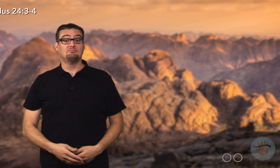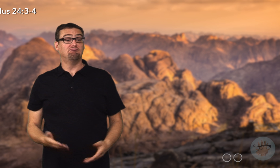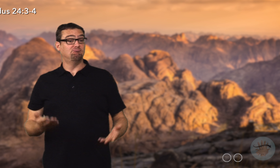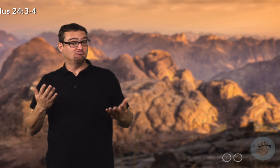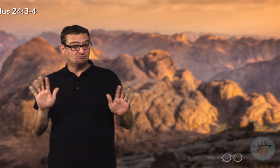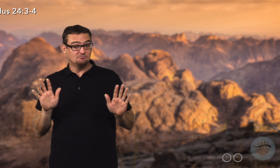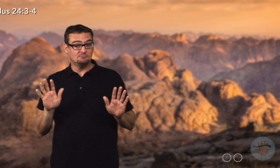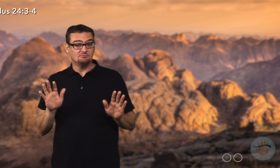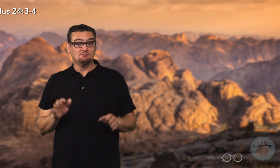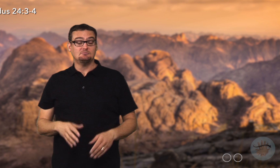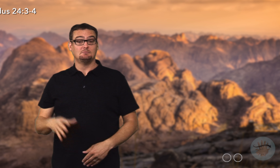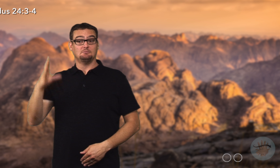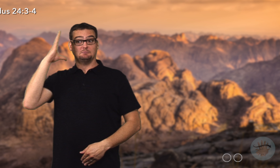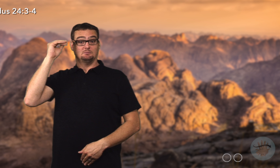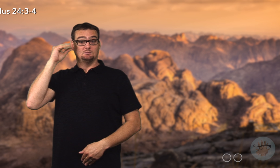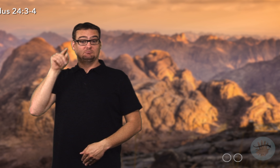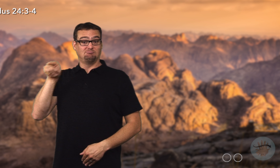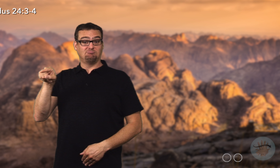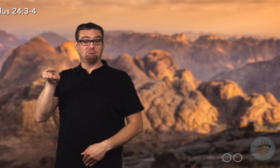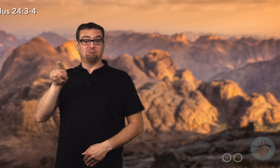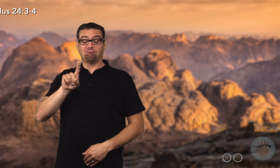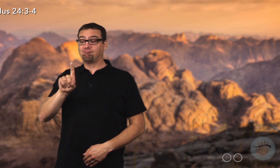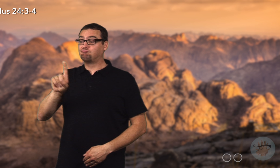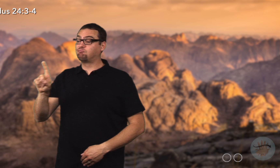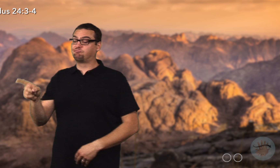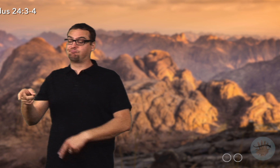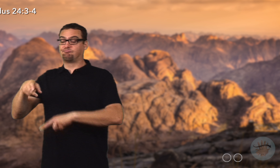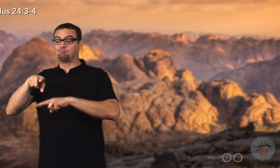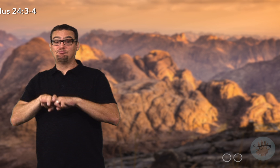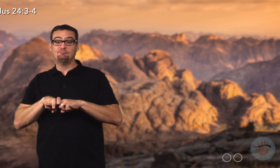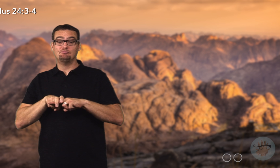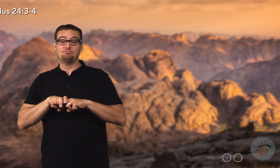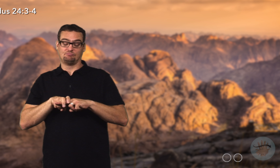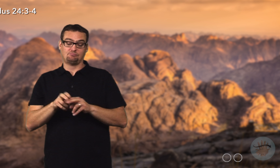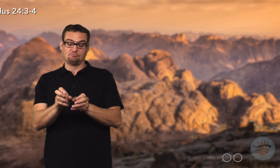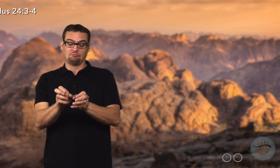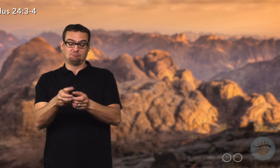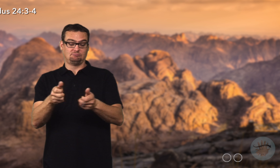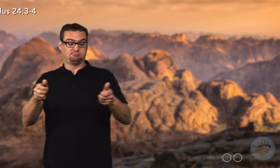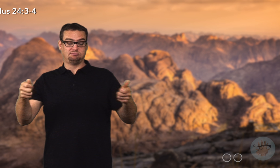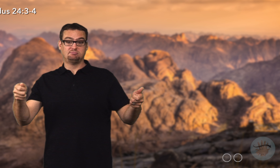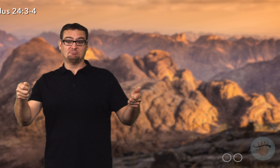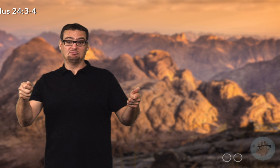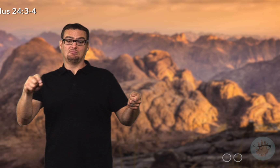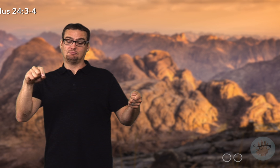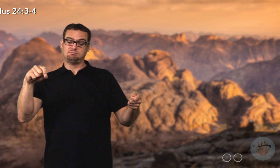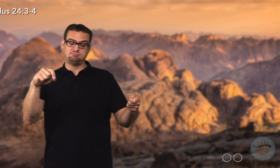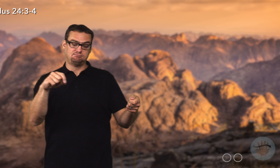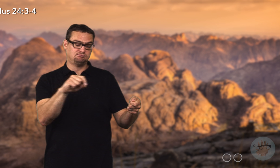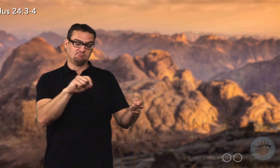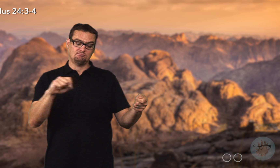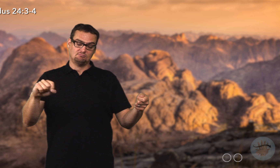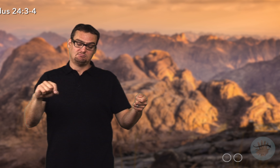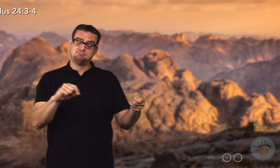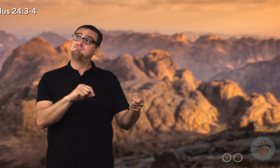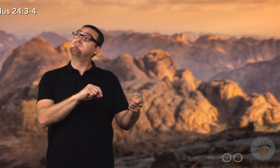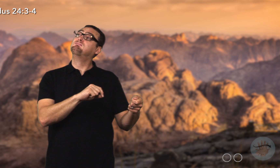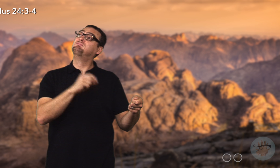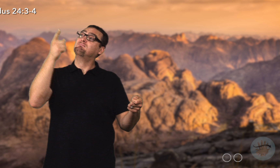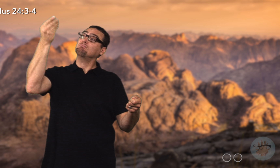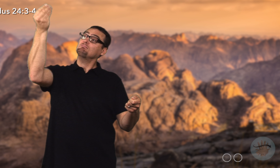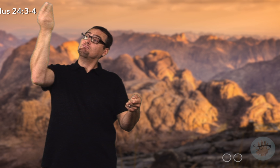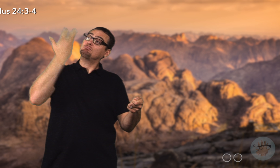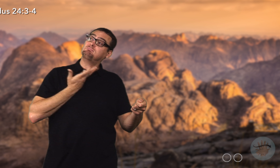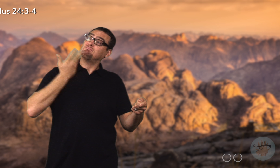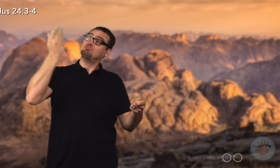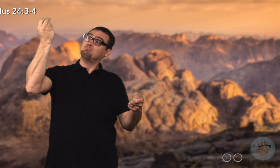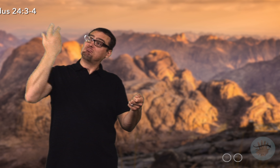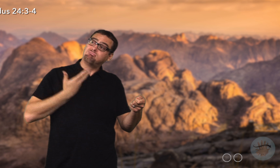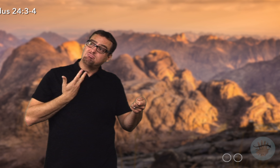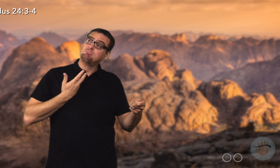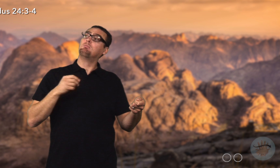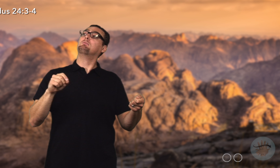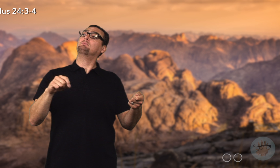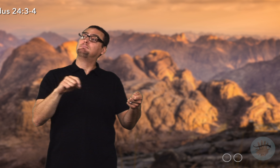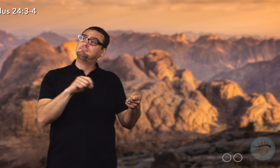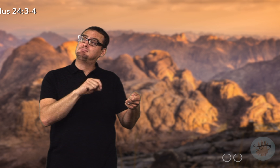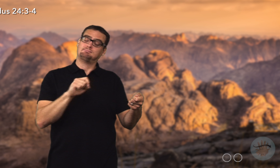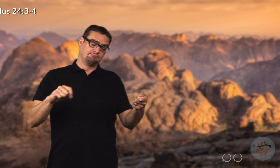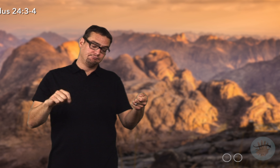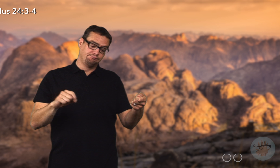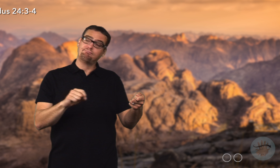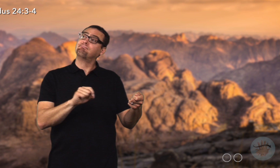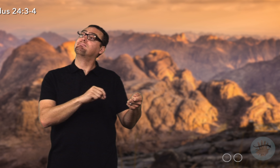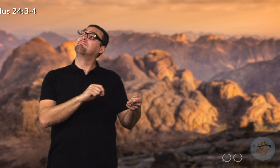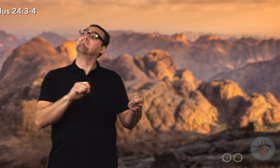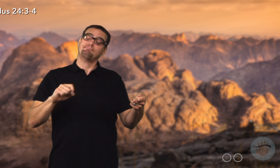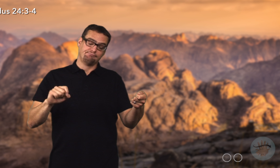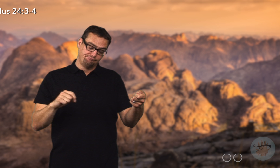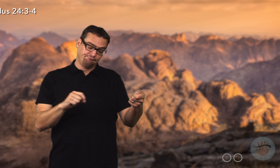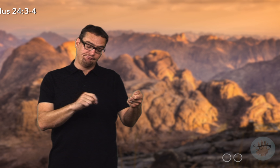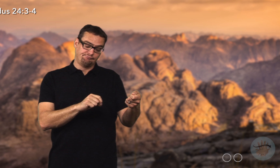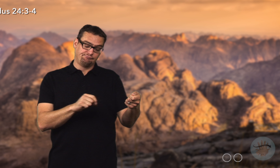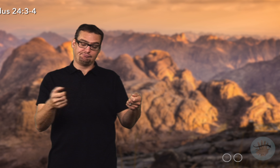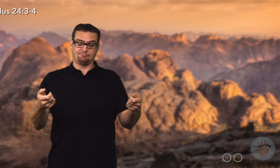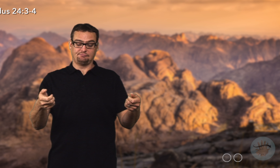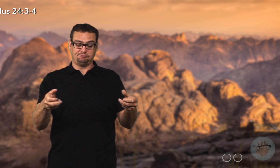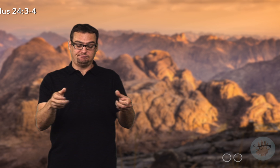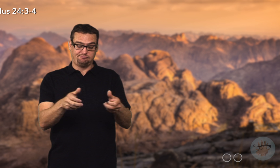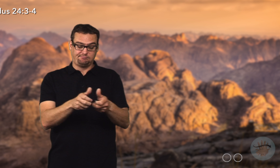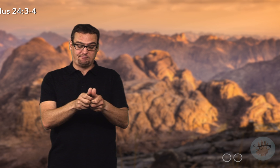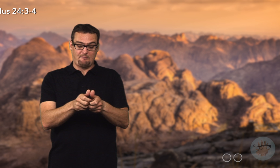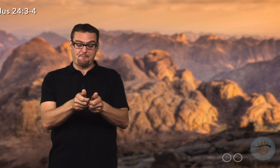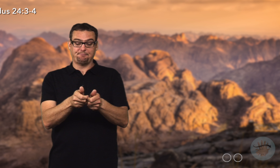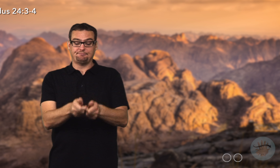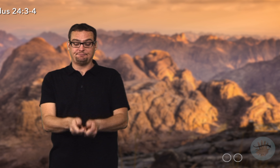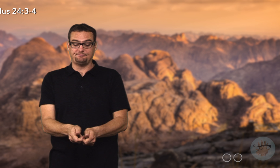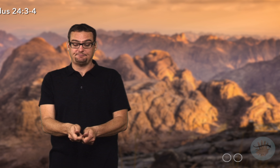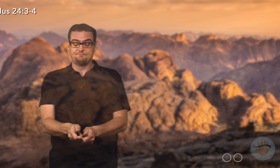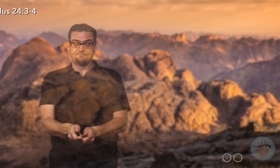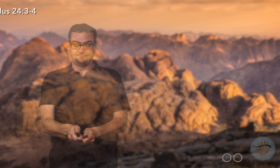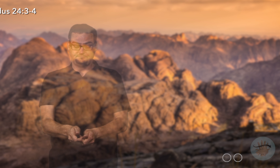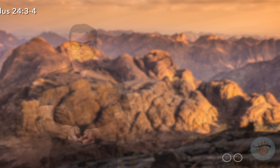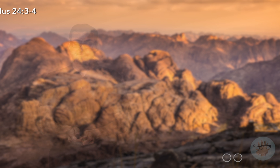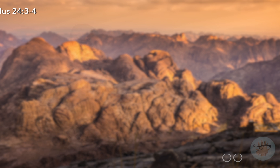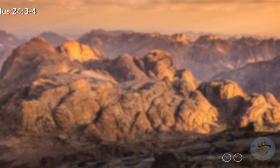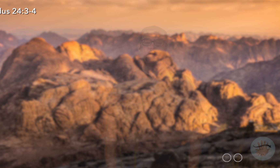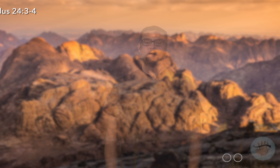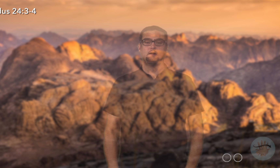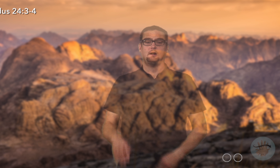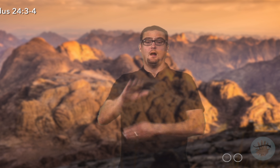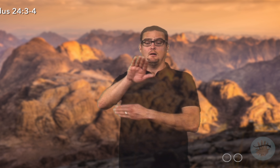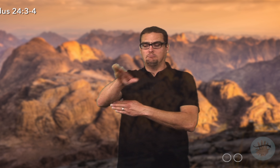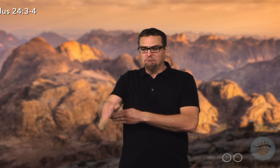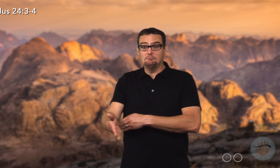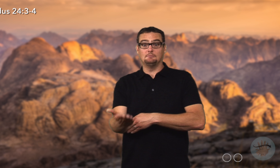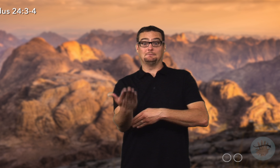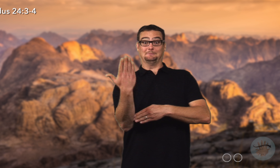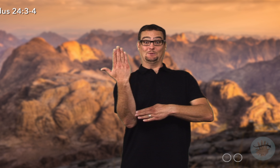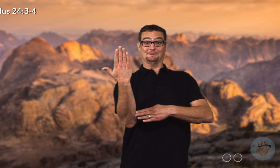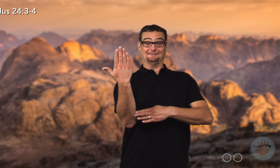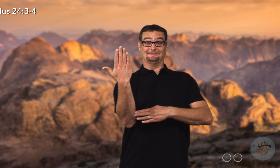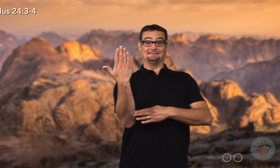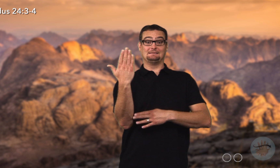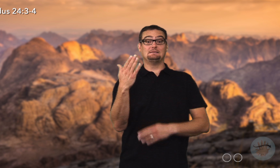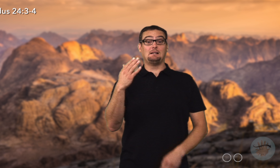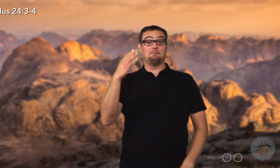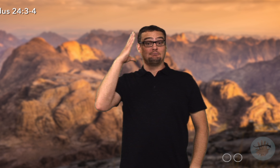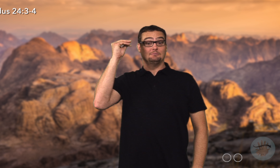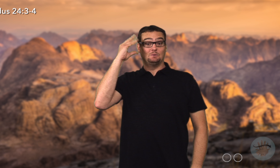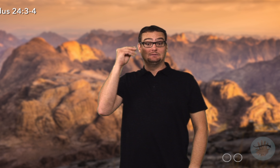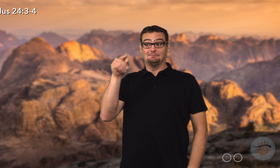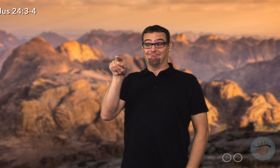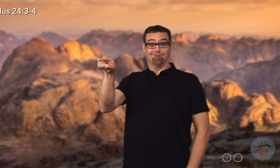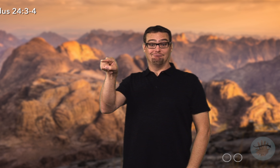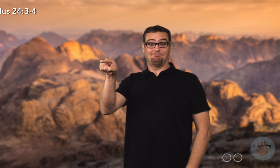And Moses wrote down all the words of the LORD.